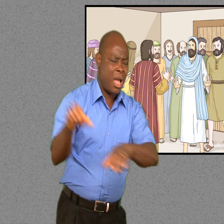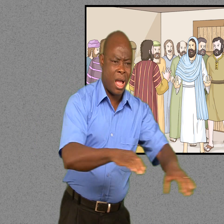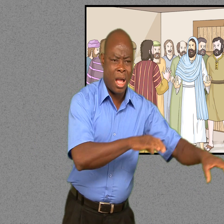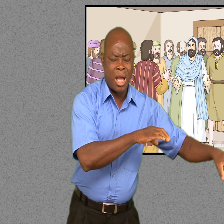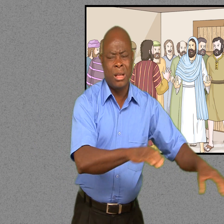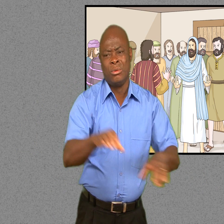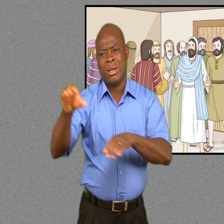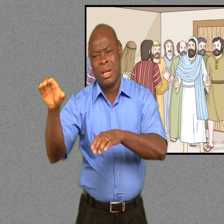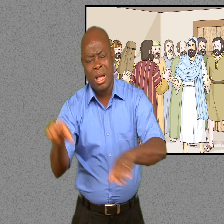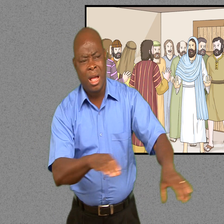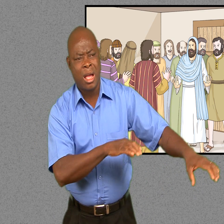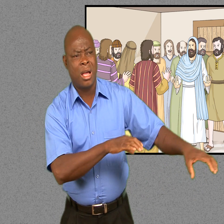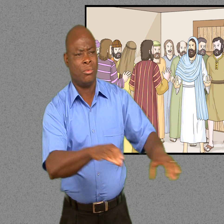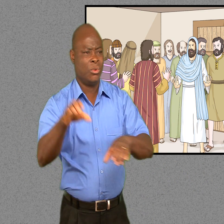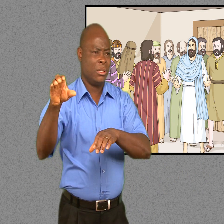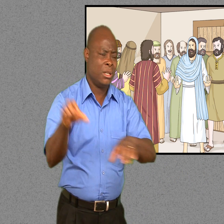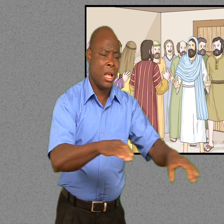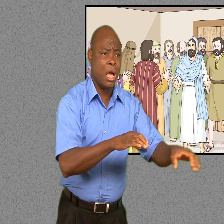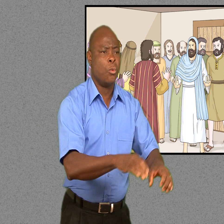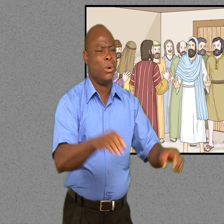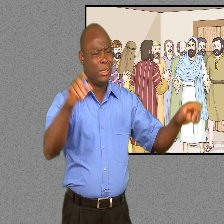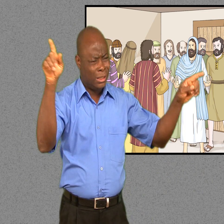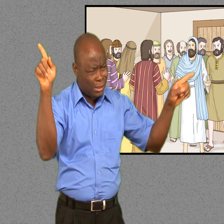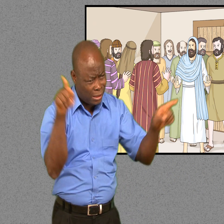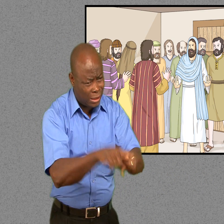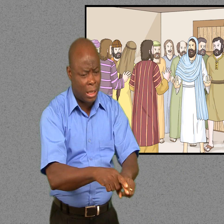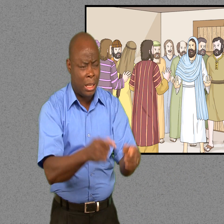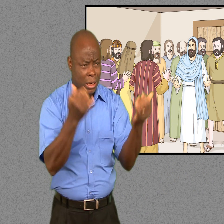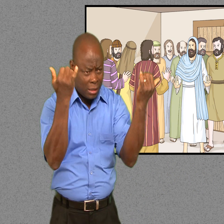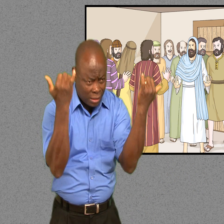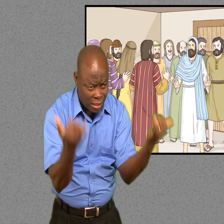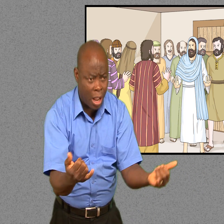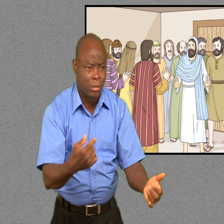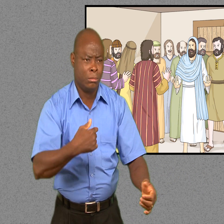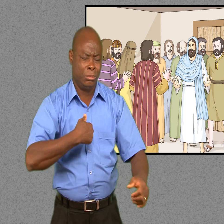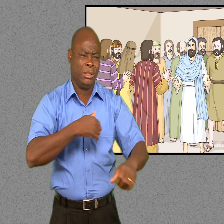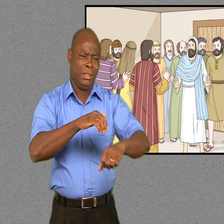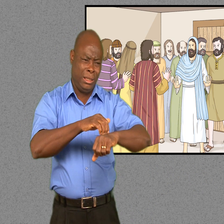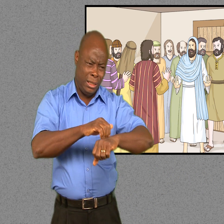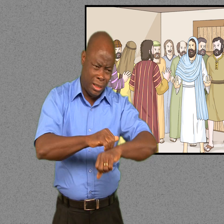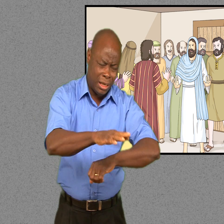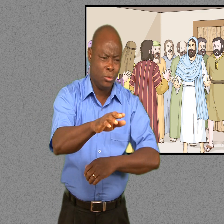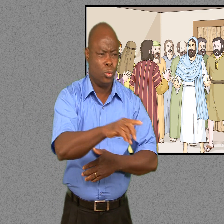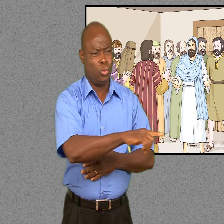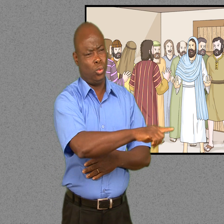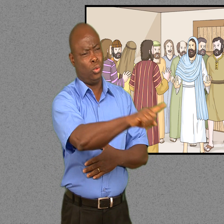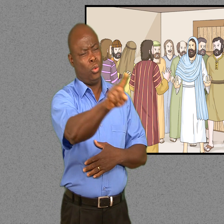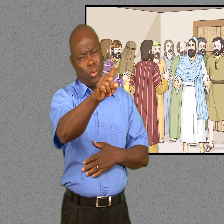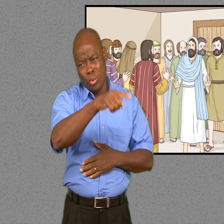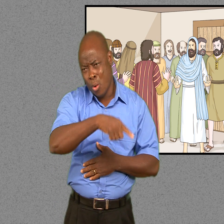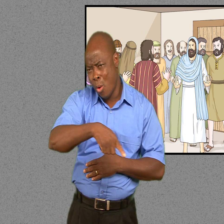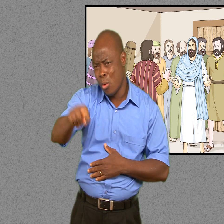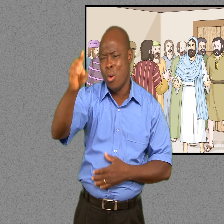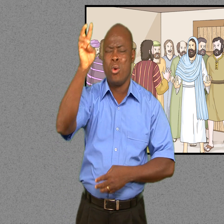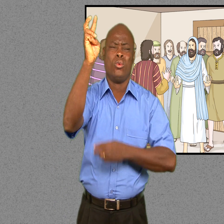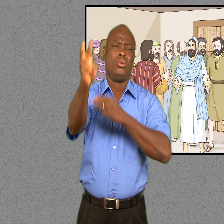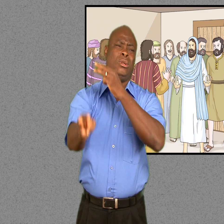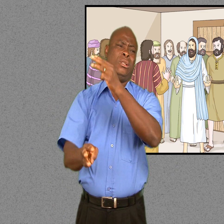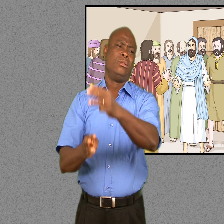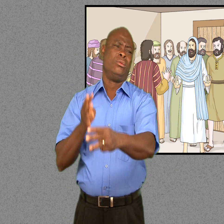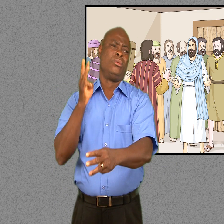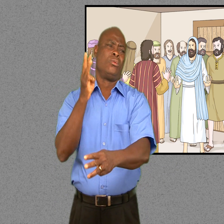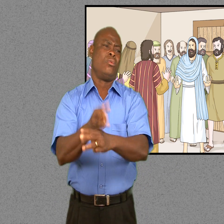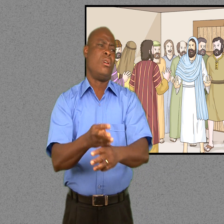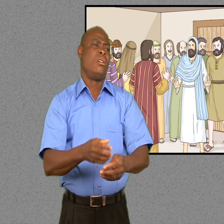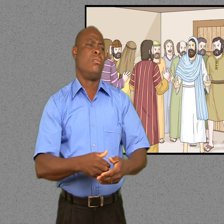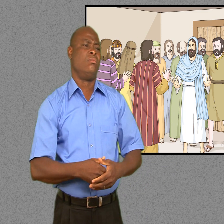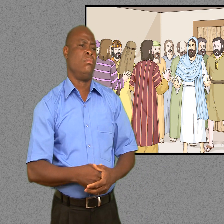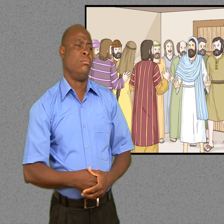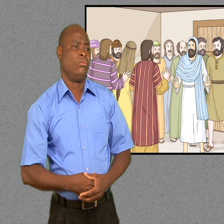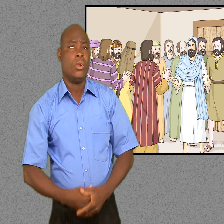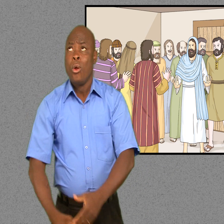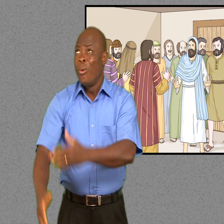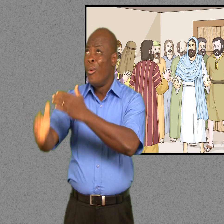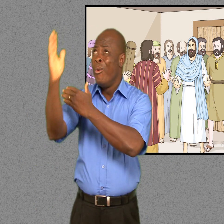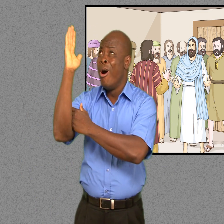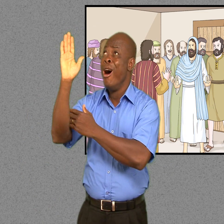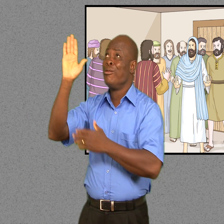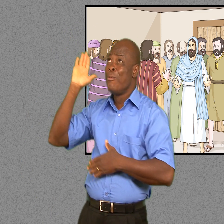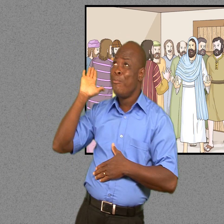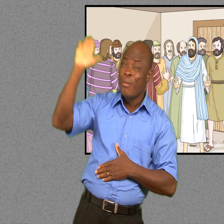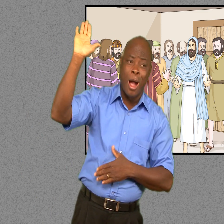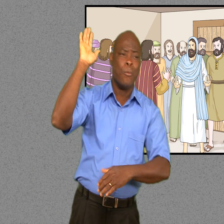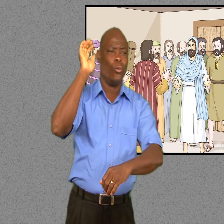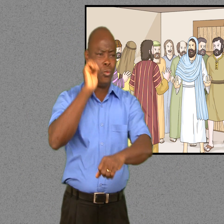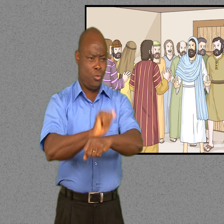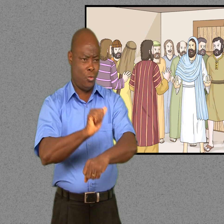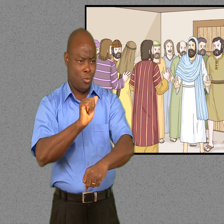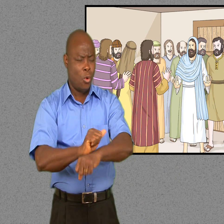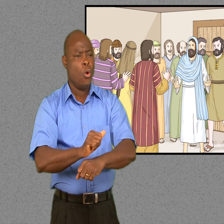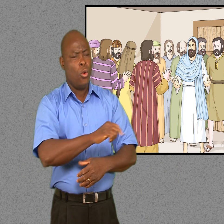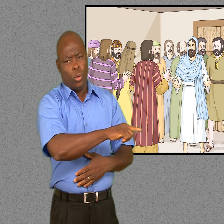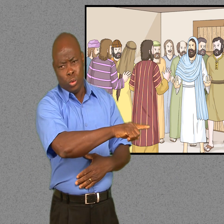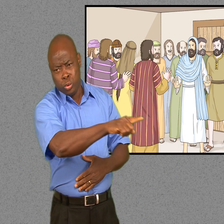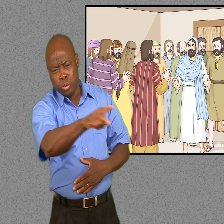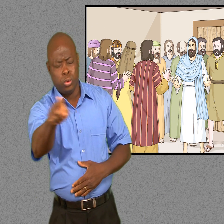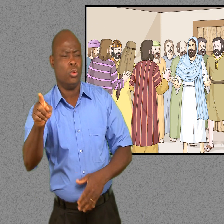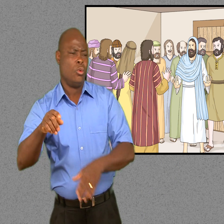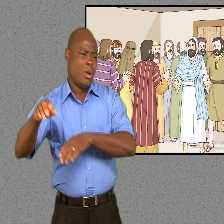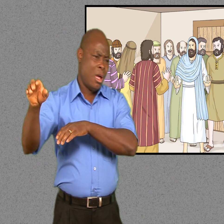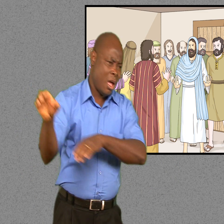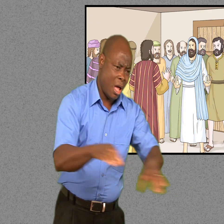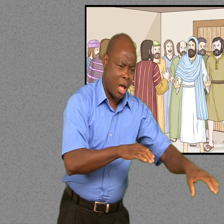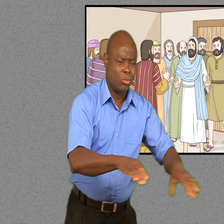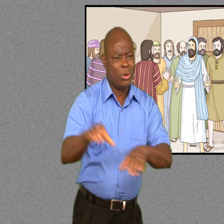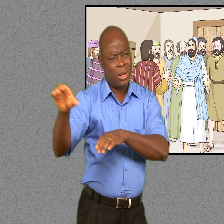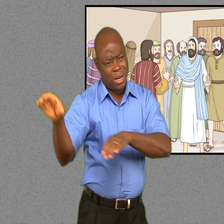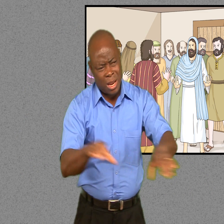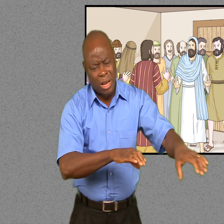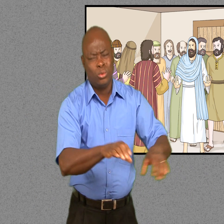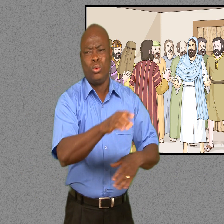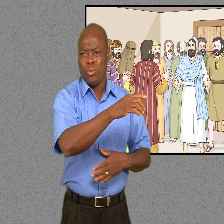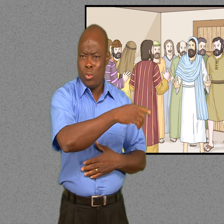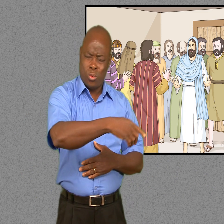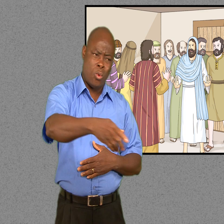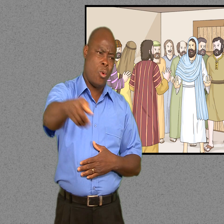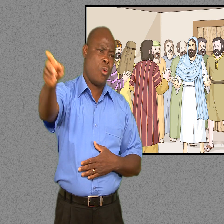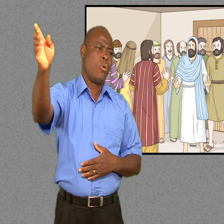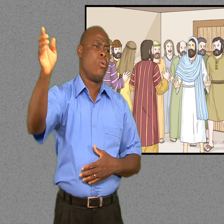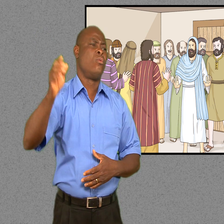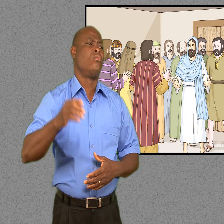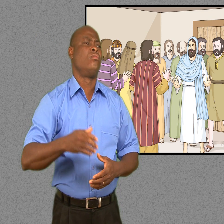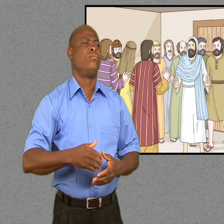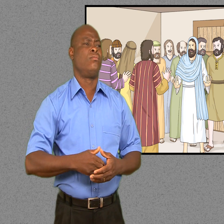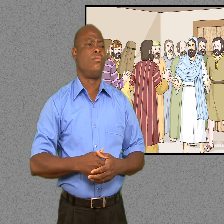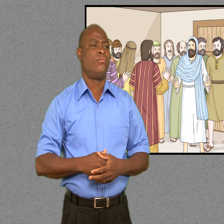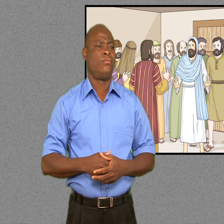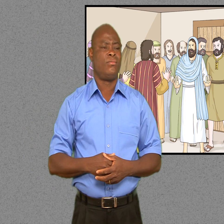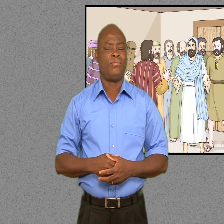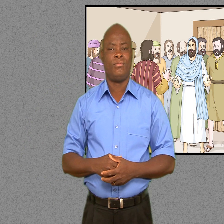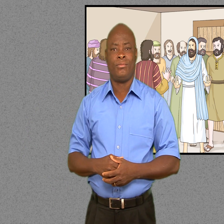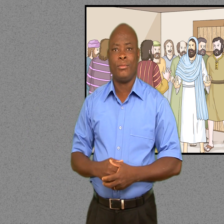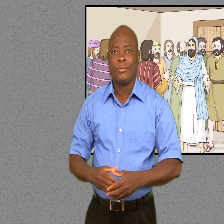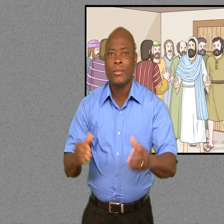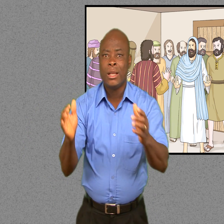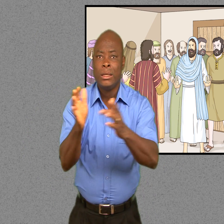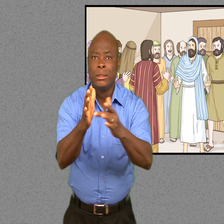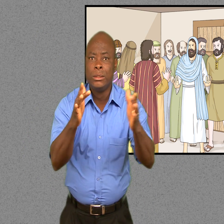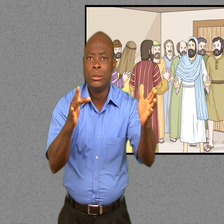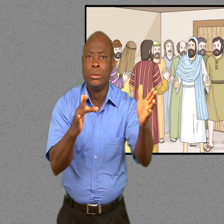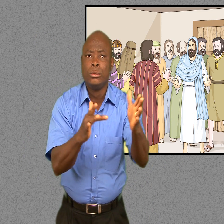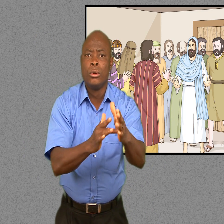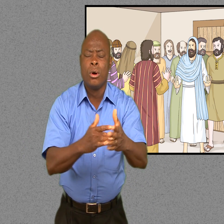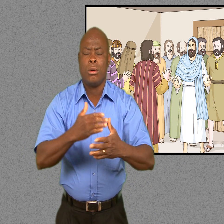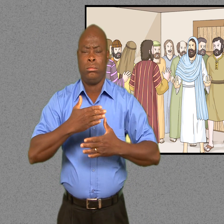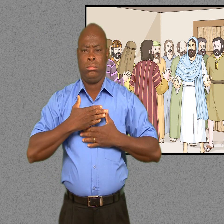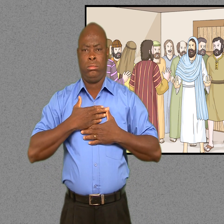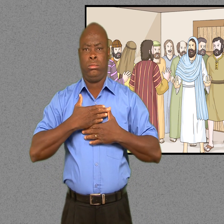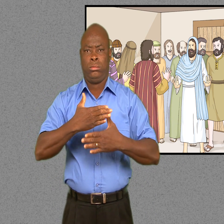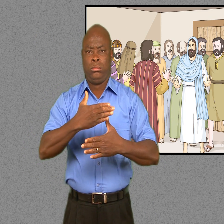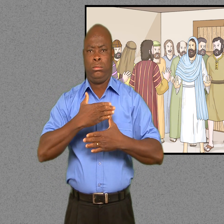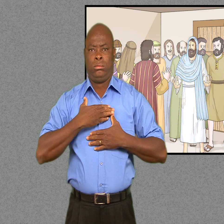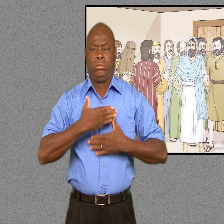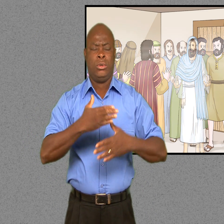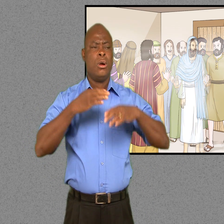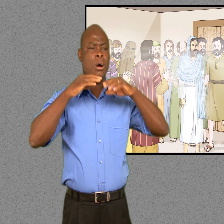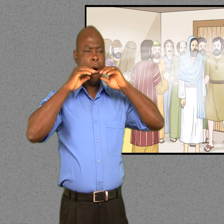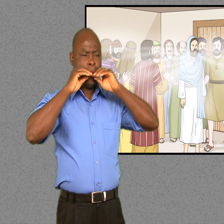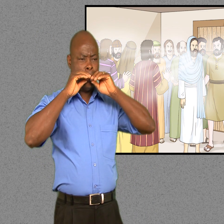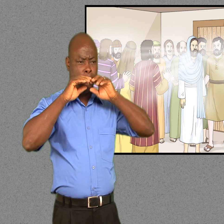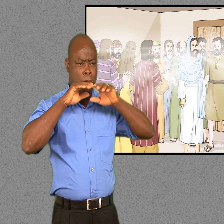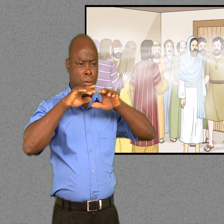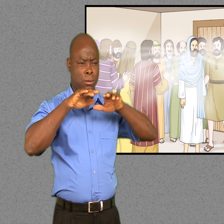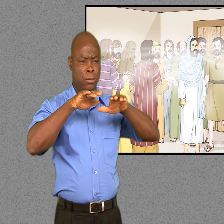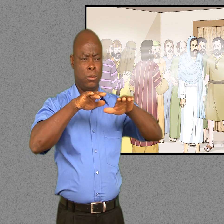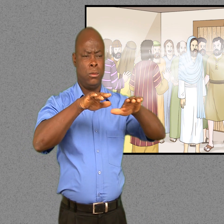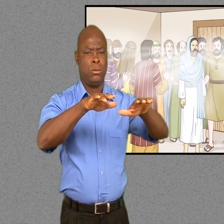As the Father has sent Me, so also I am sending you.”